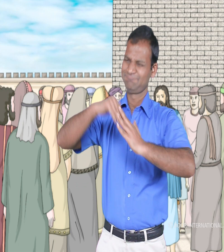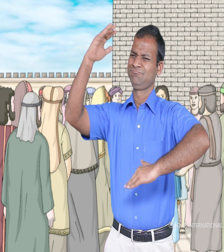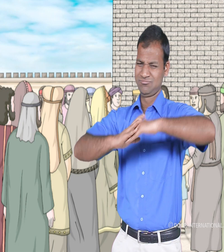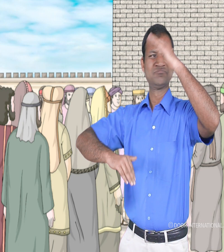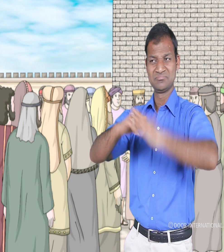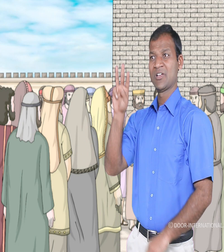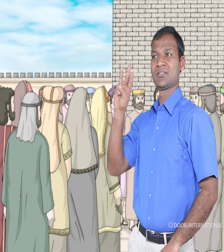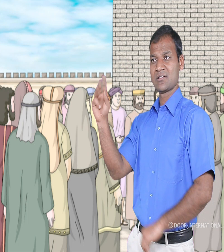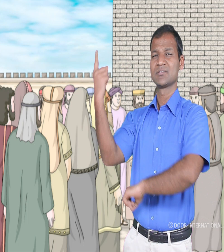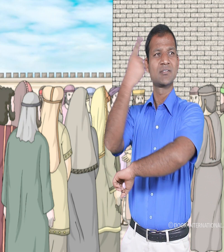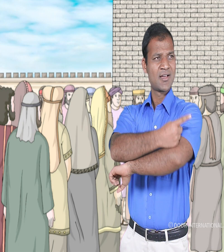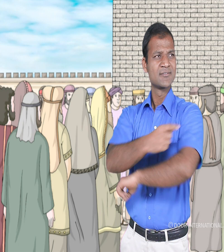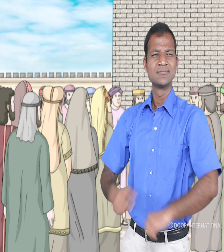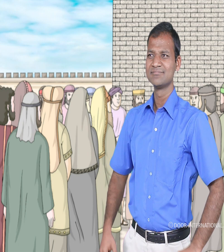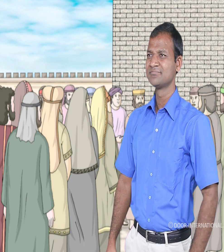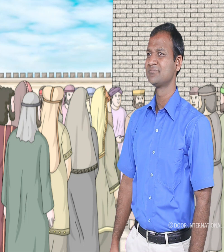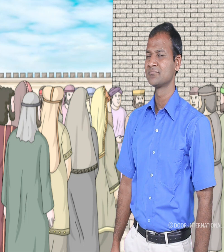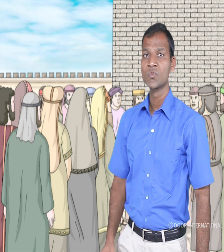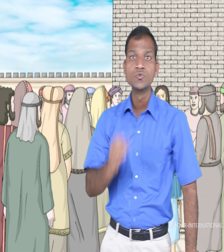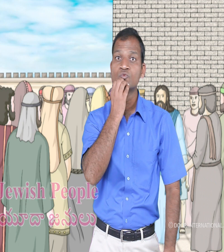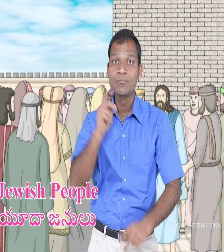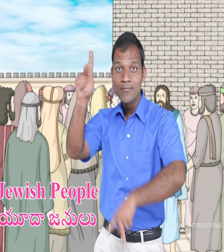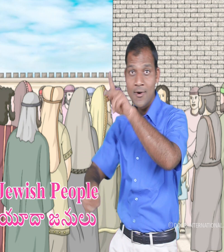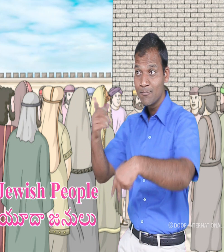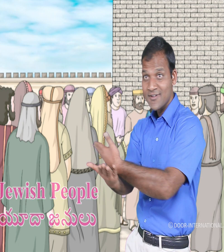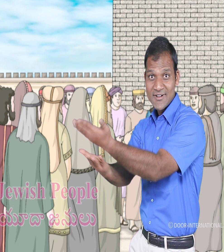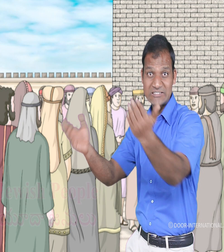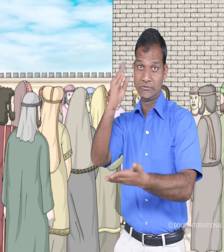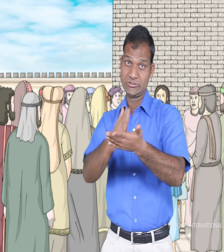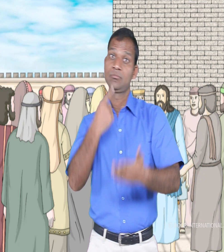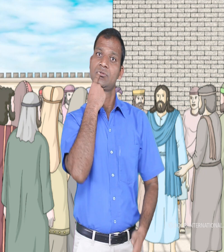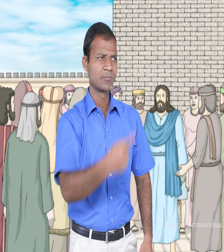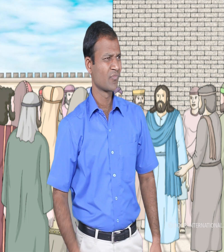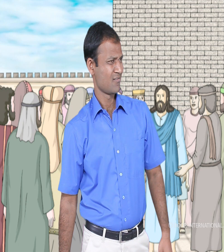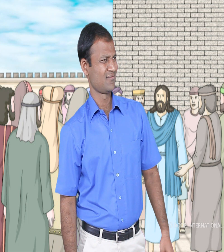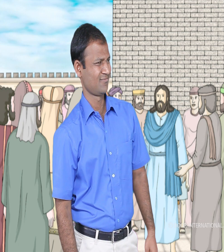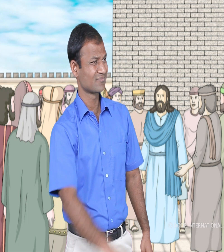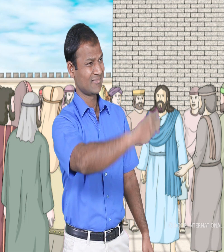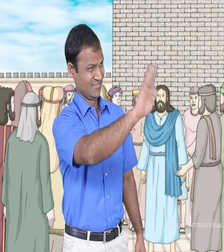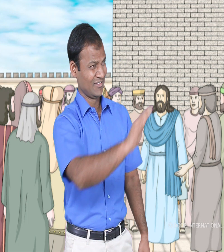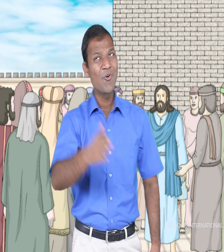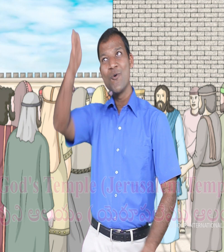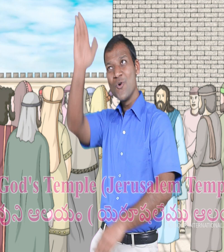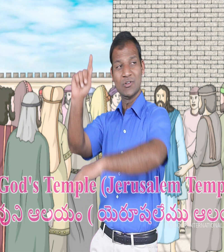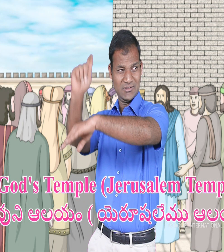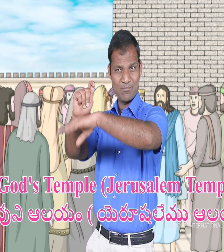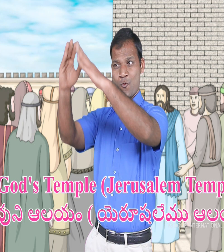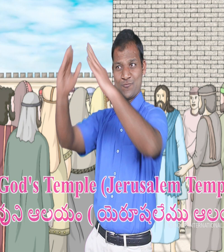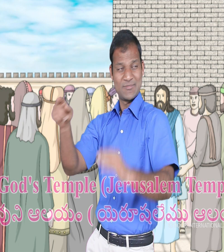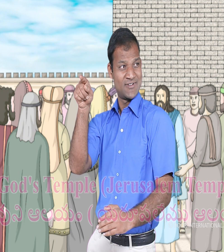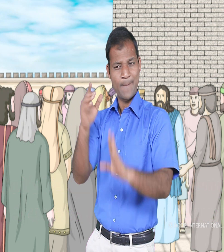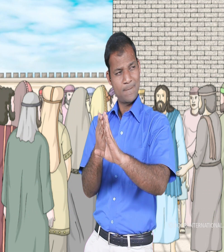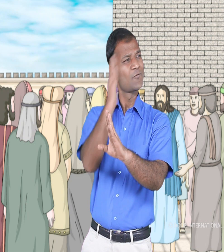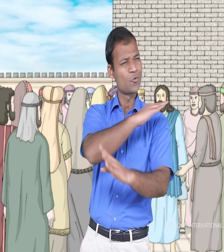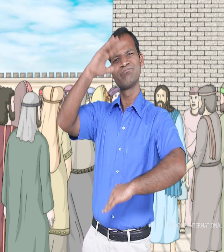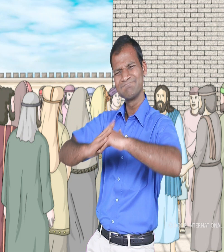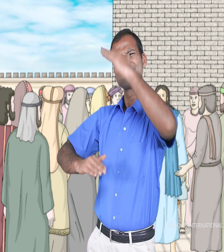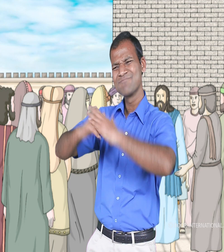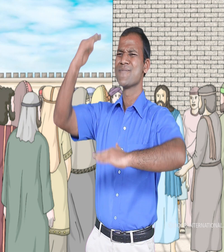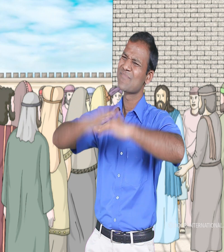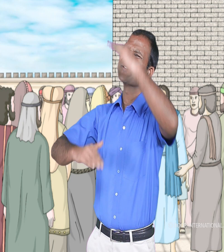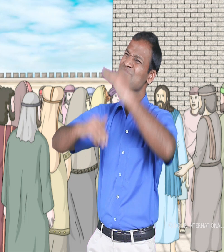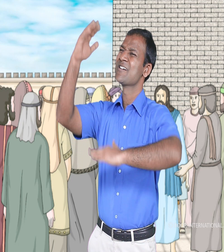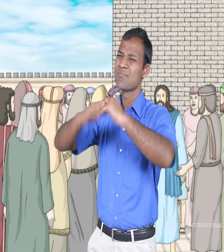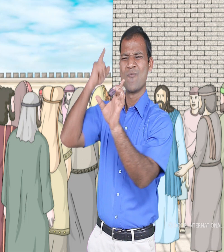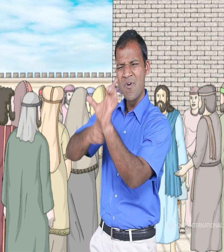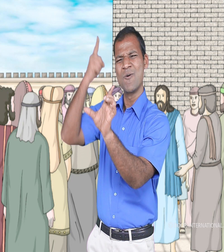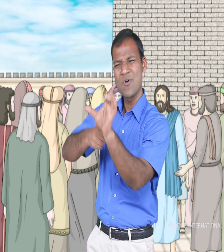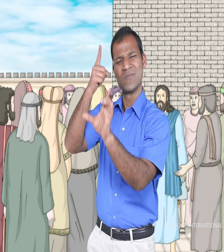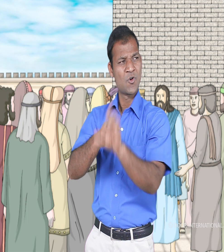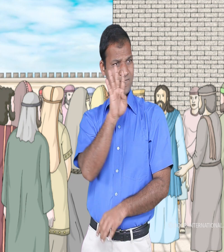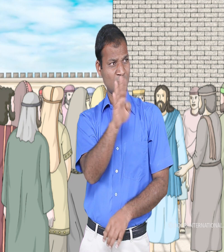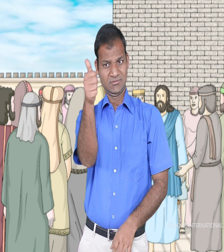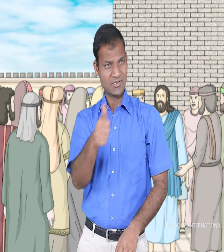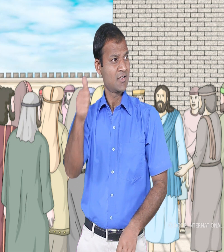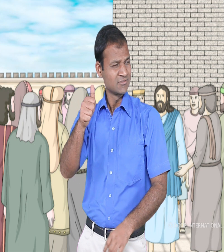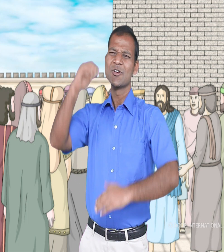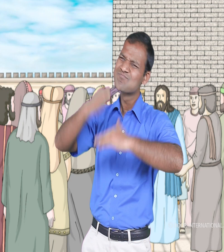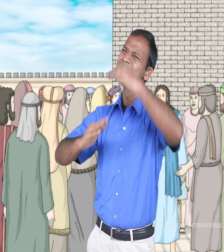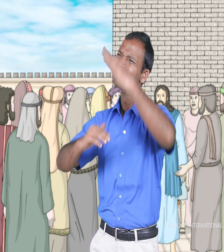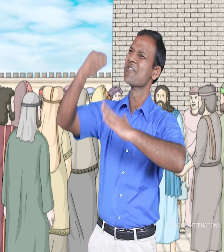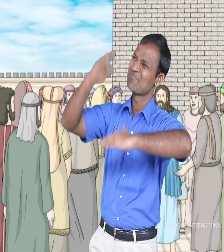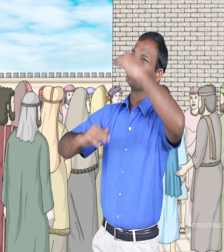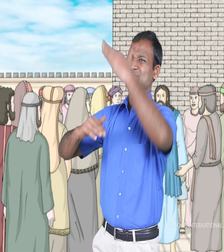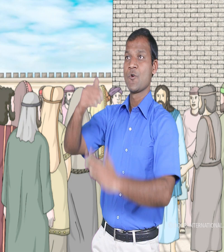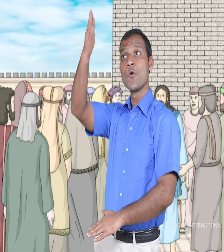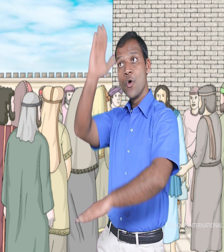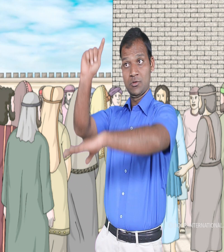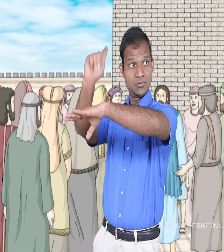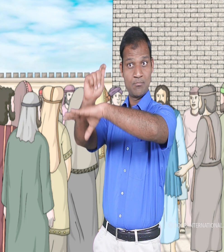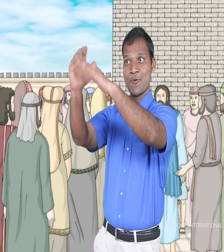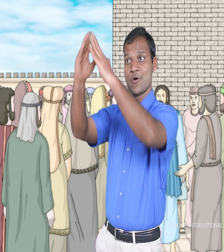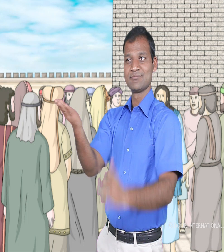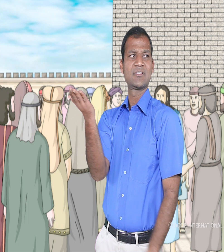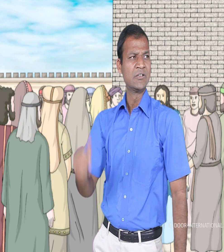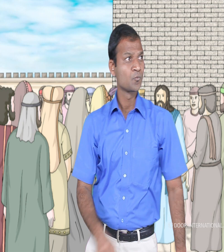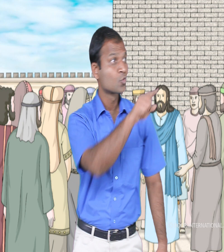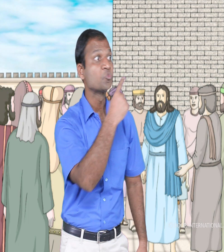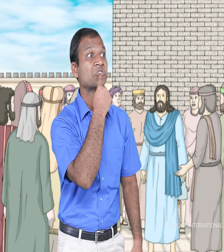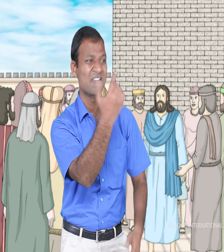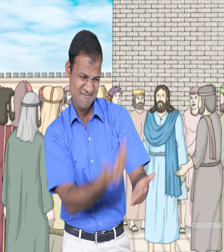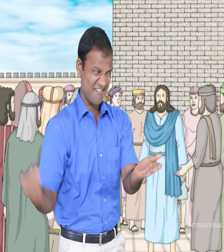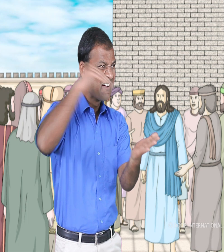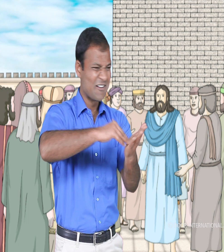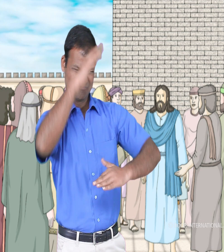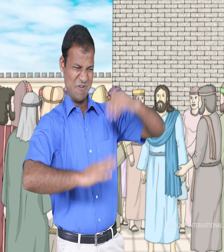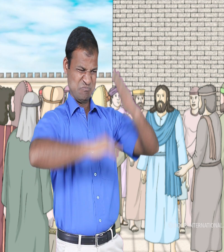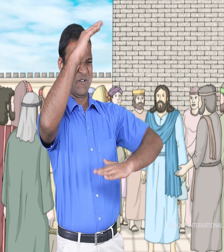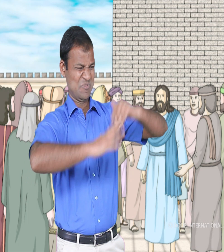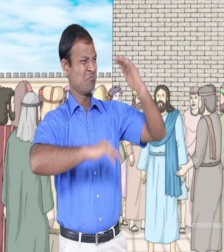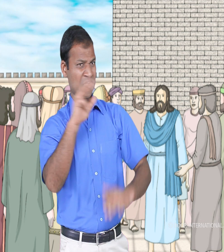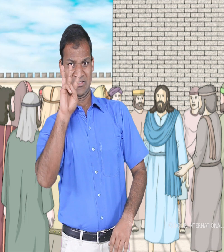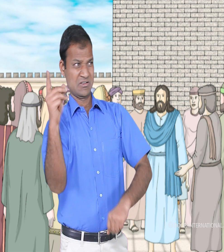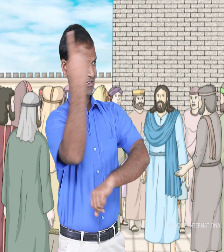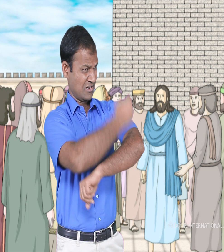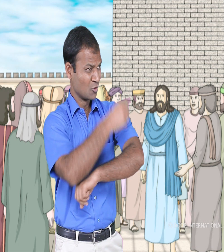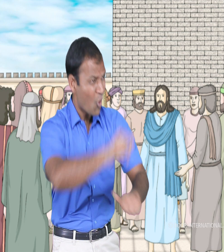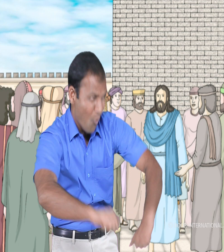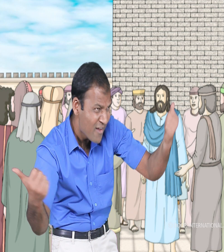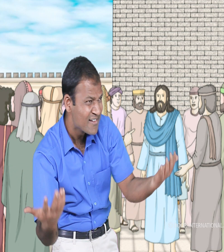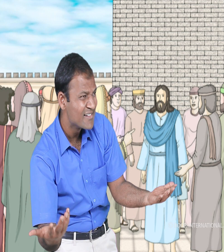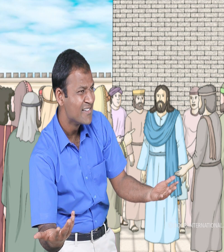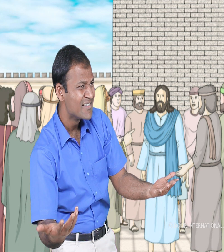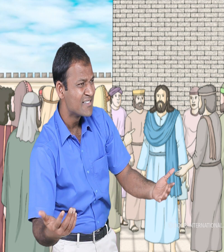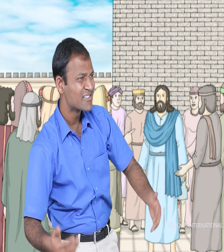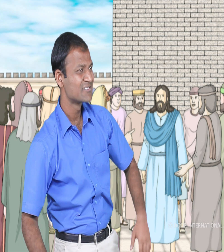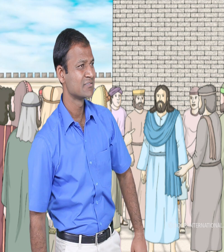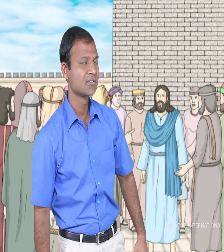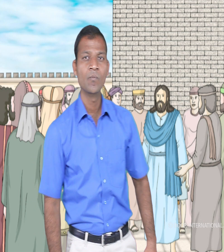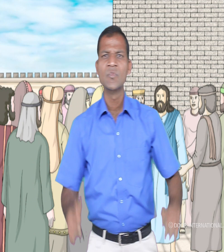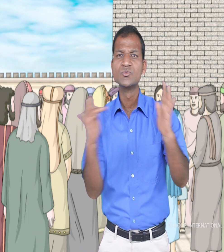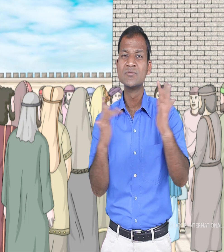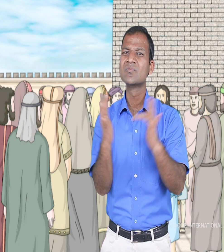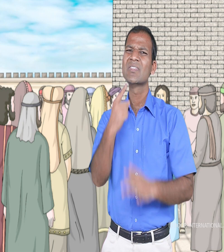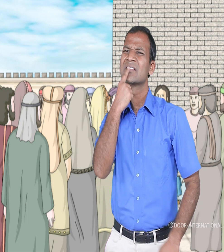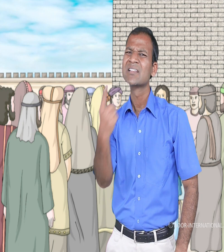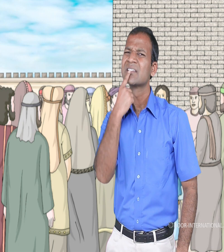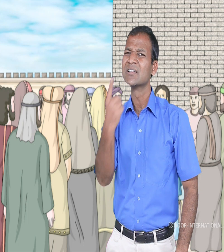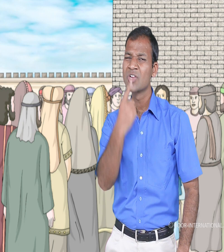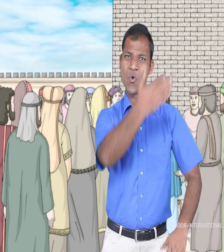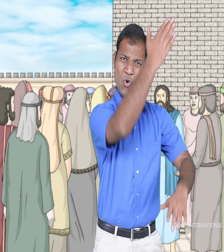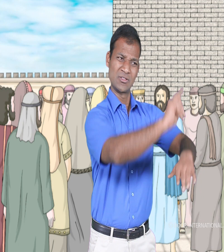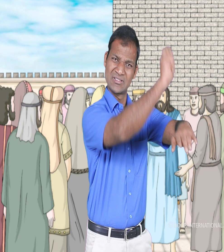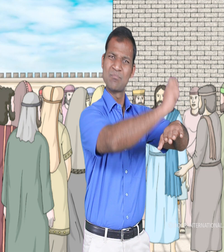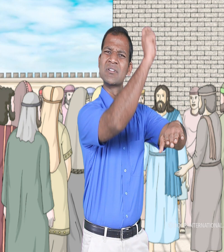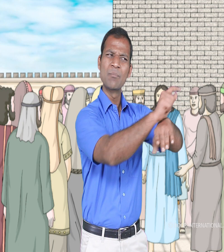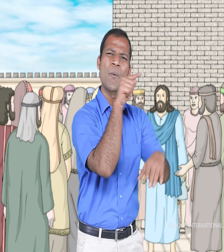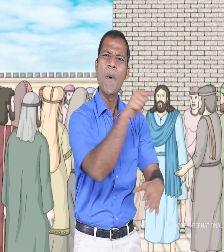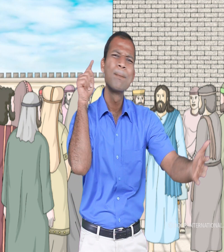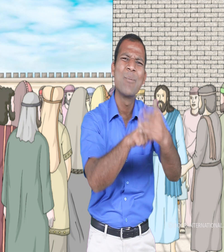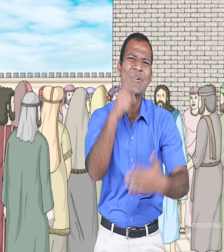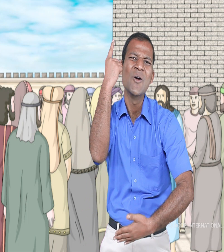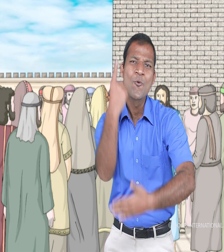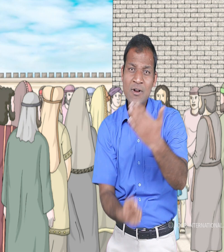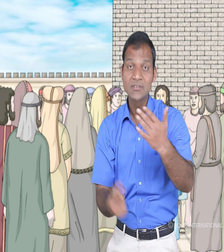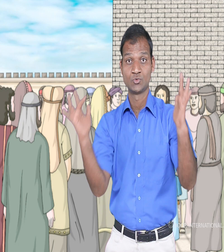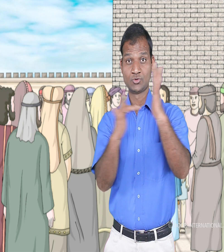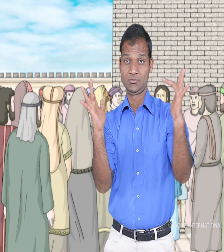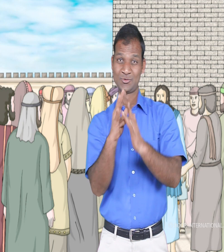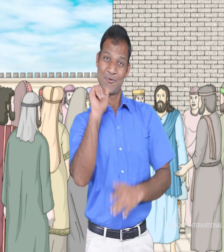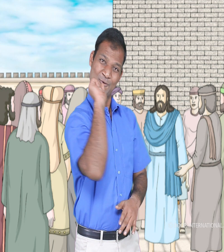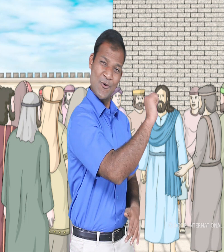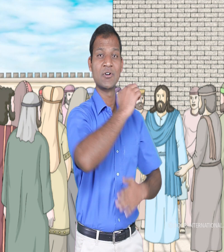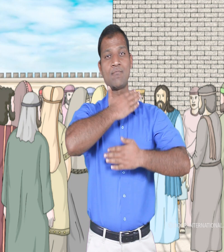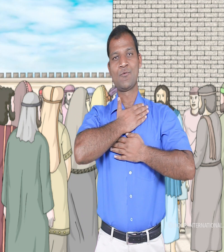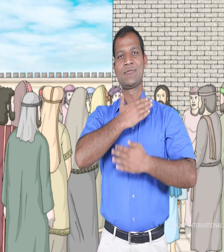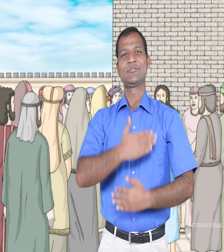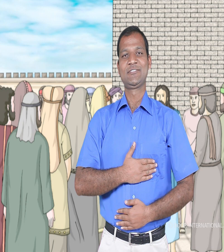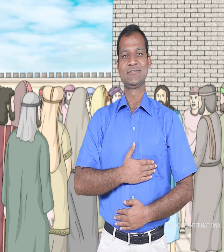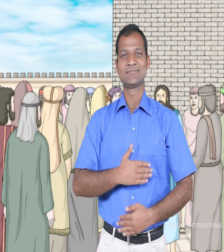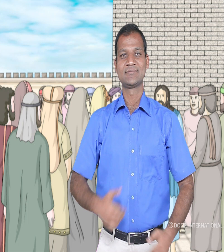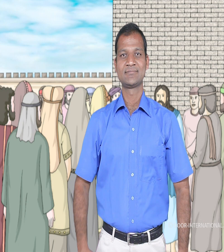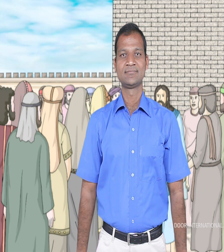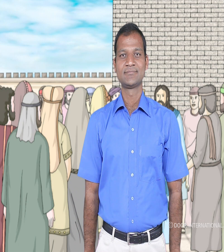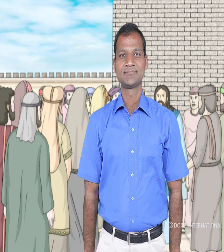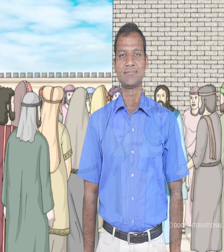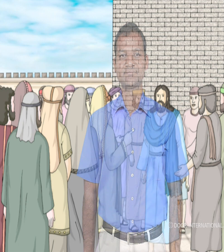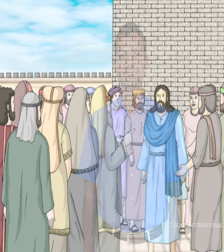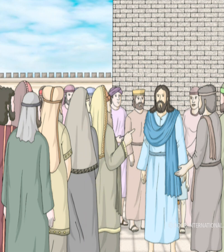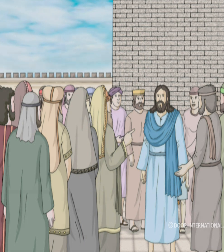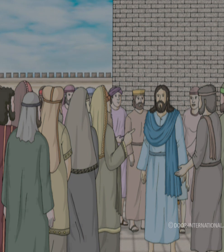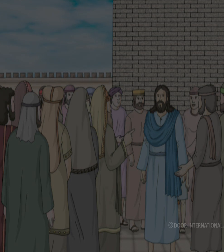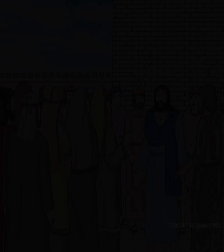“This temple took forty-six years to build,” the Jews replied, “and You are going to raise it up in three days?” But Jesus was speaking about the temple of His body.